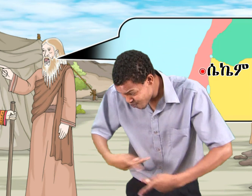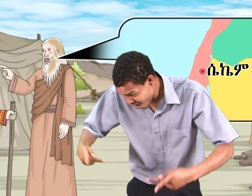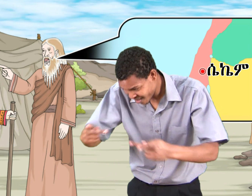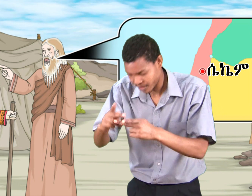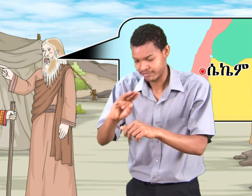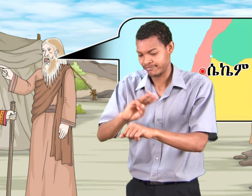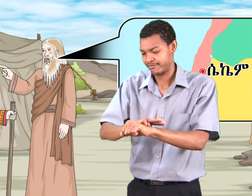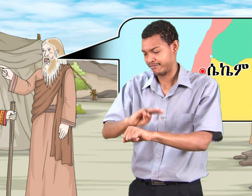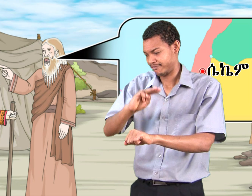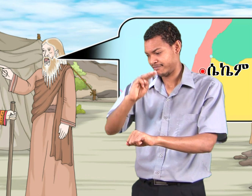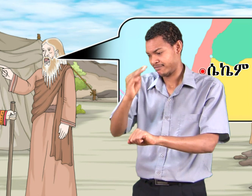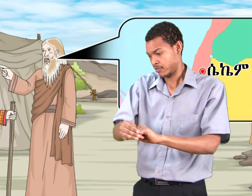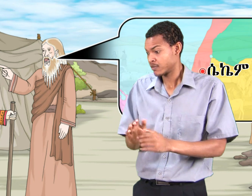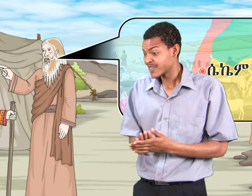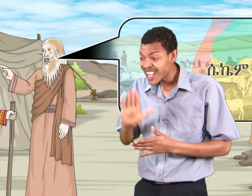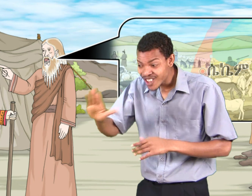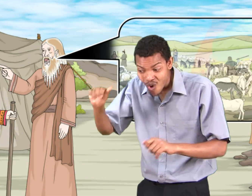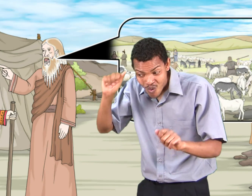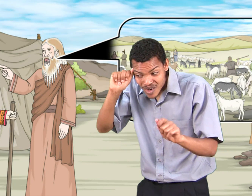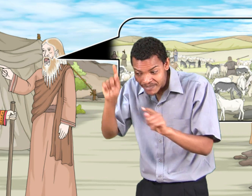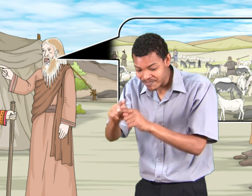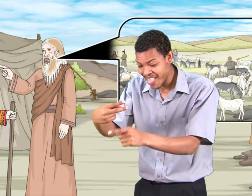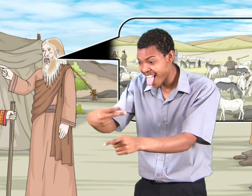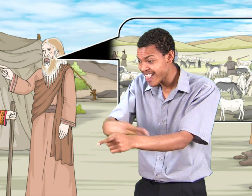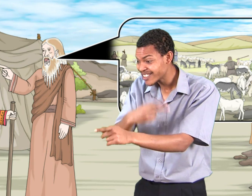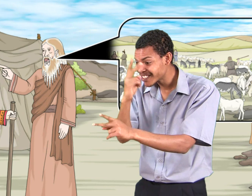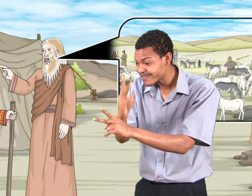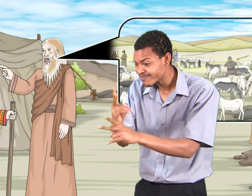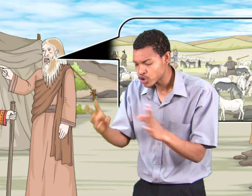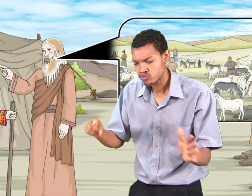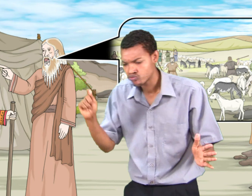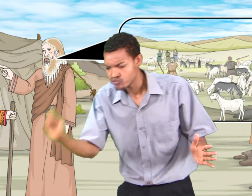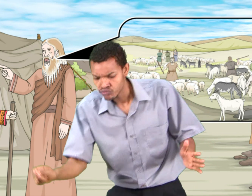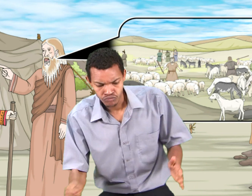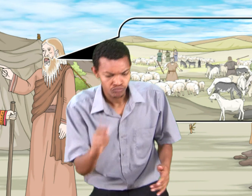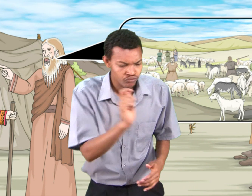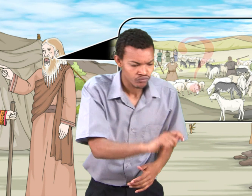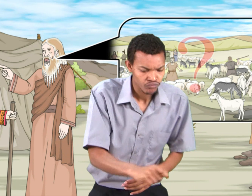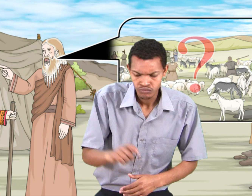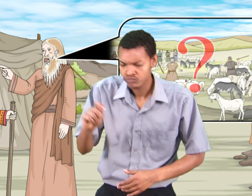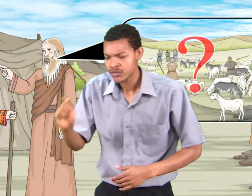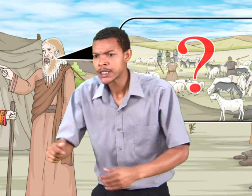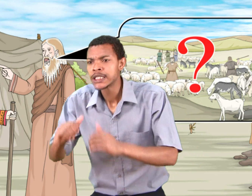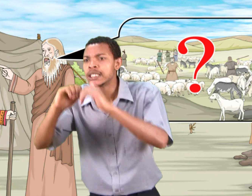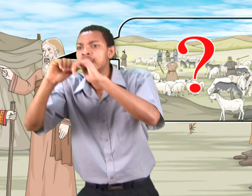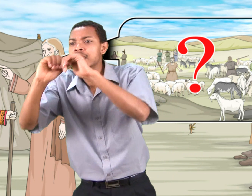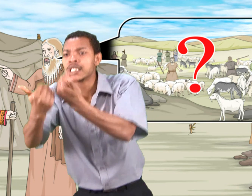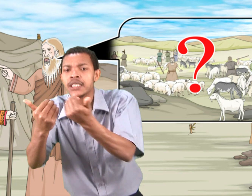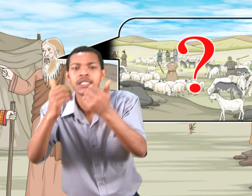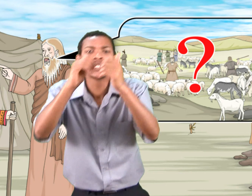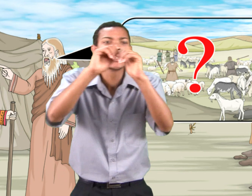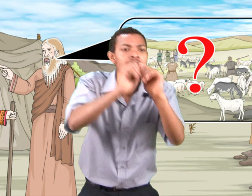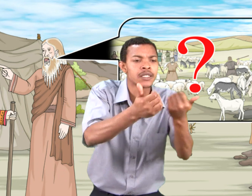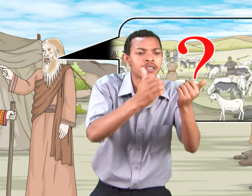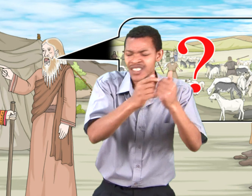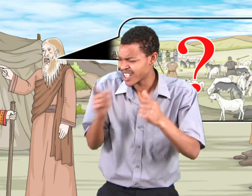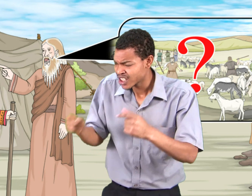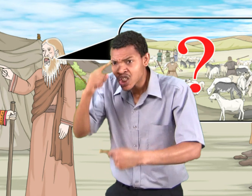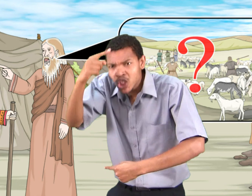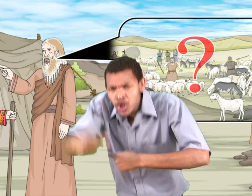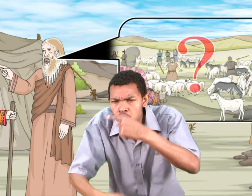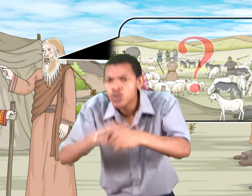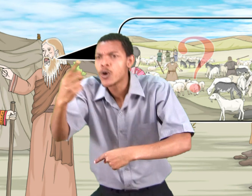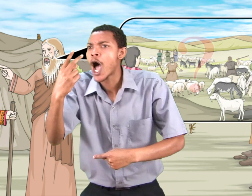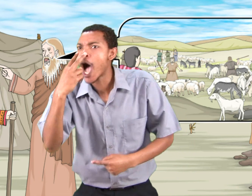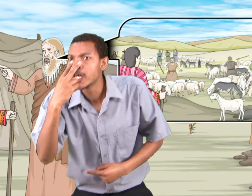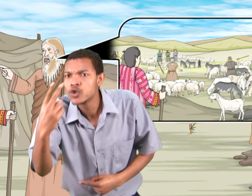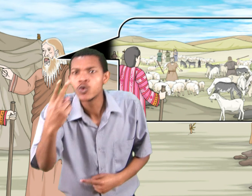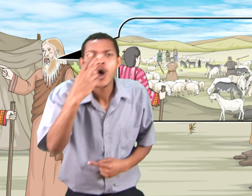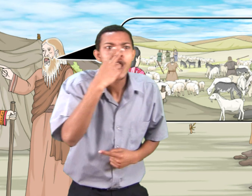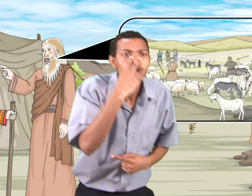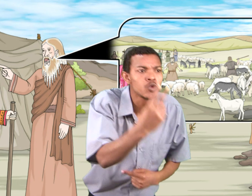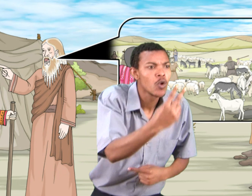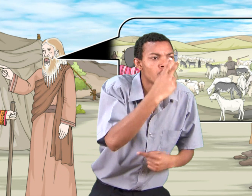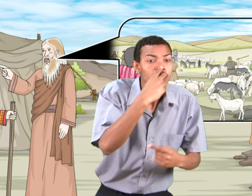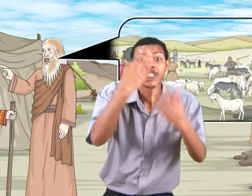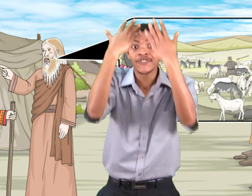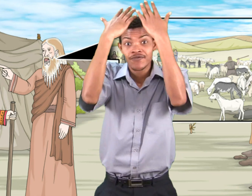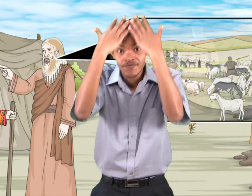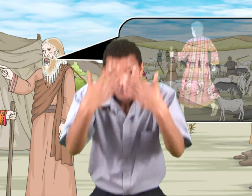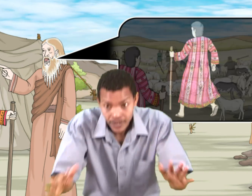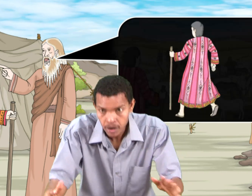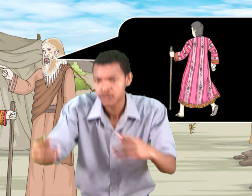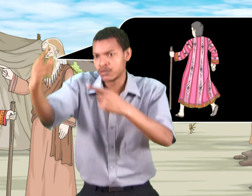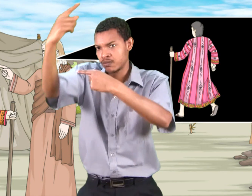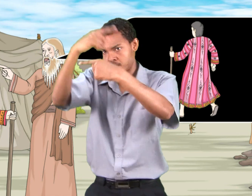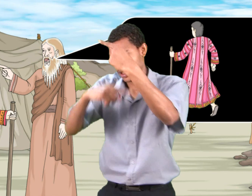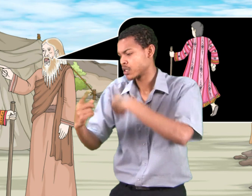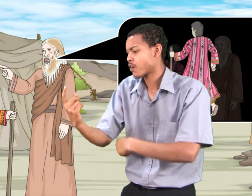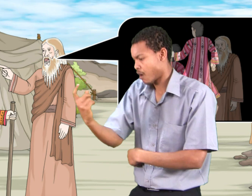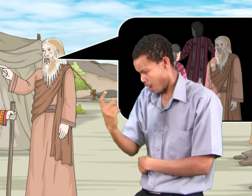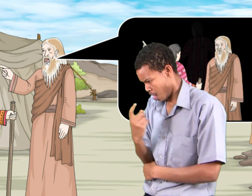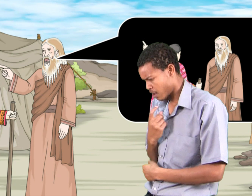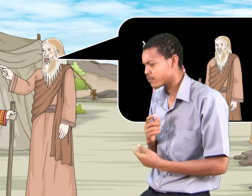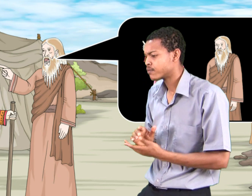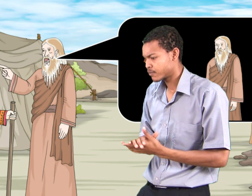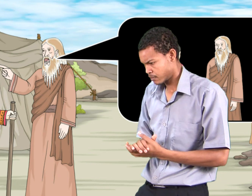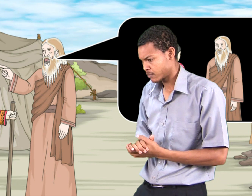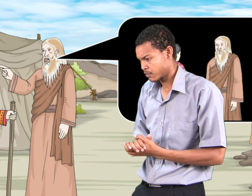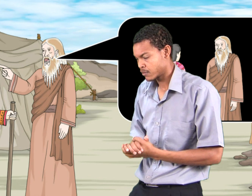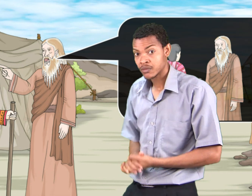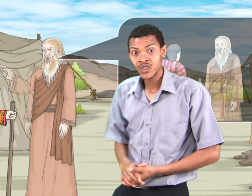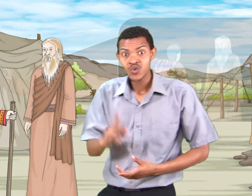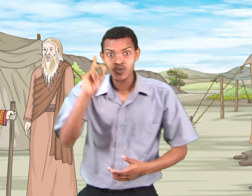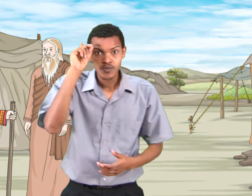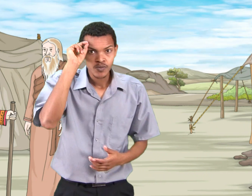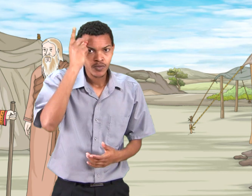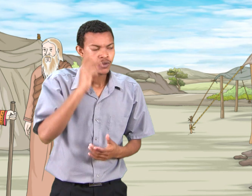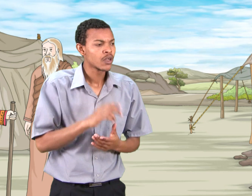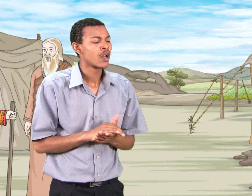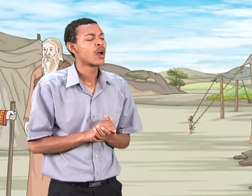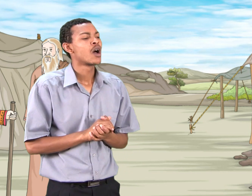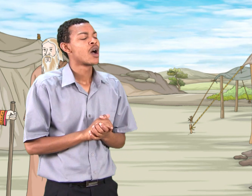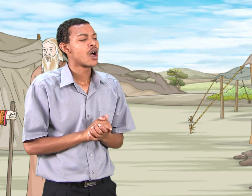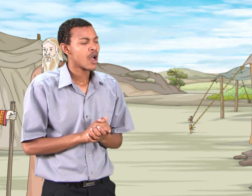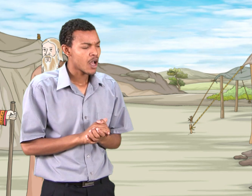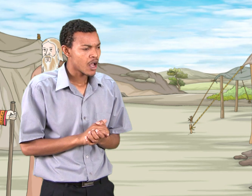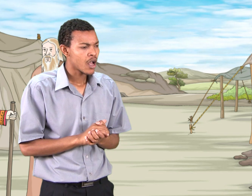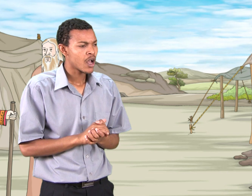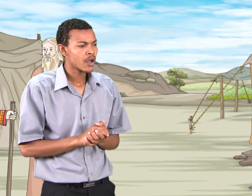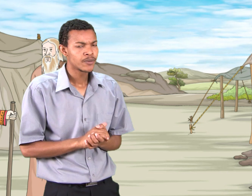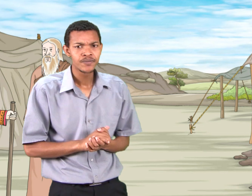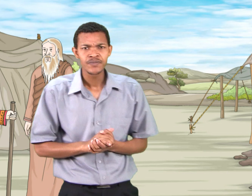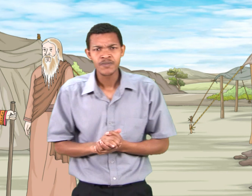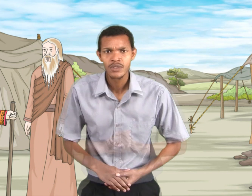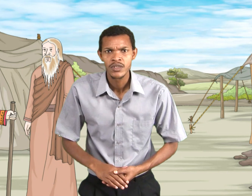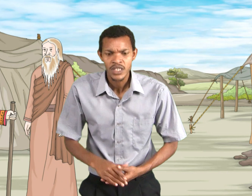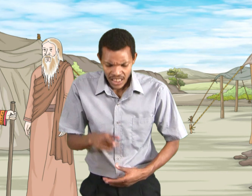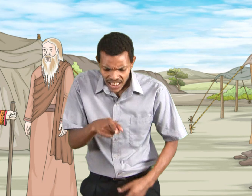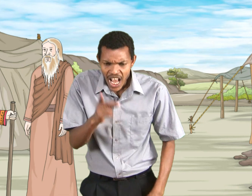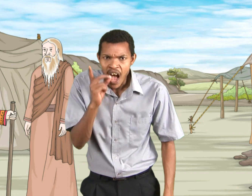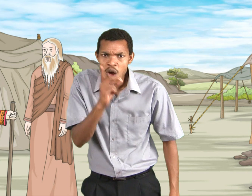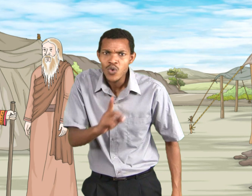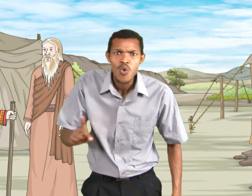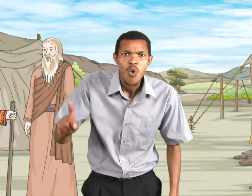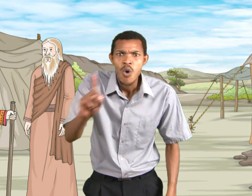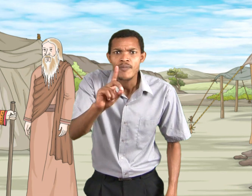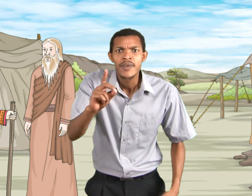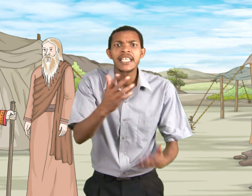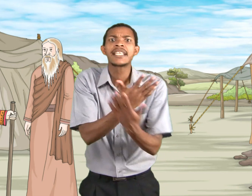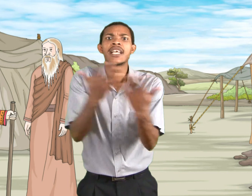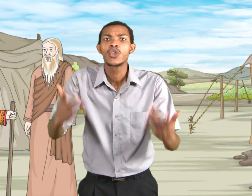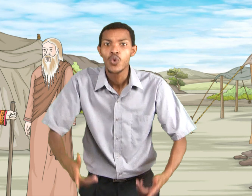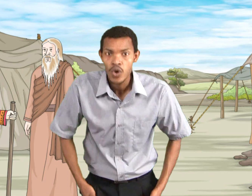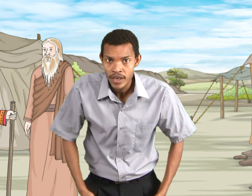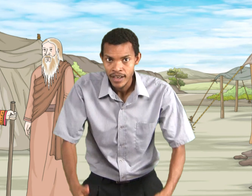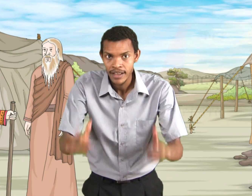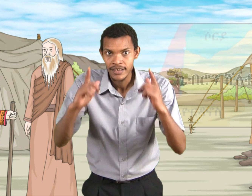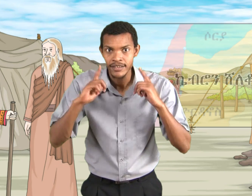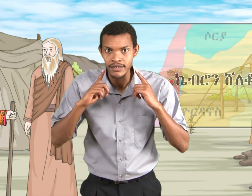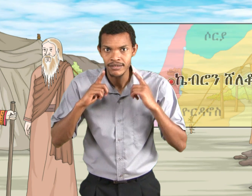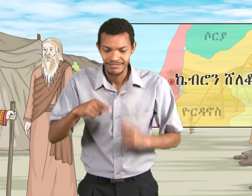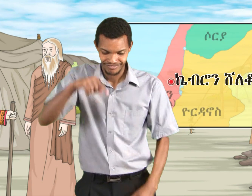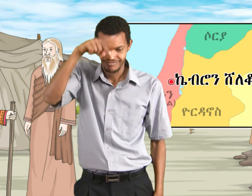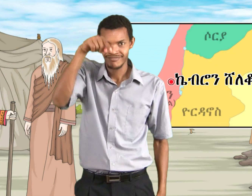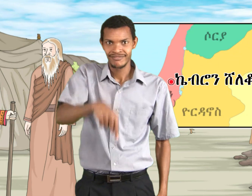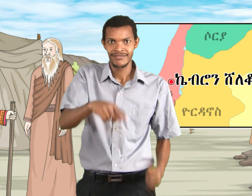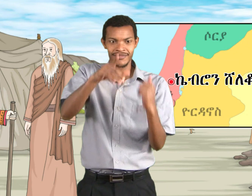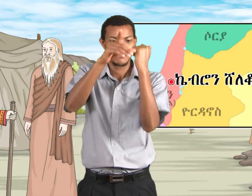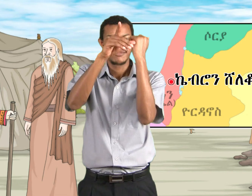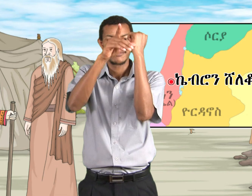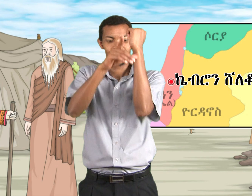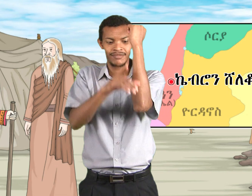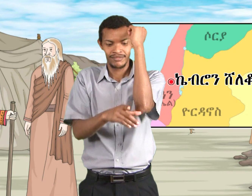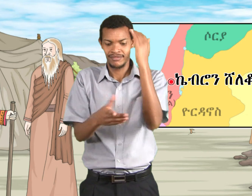Then Israel told him, “Go now and see how your brothers and the flocks are faring, and bring word back to me.”